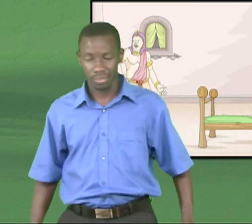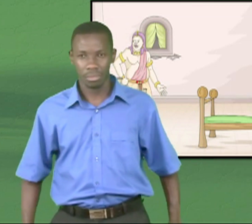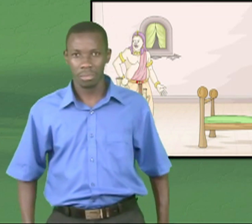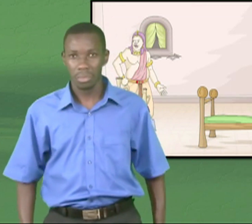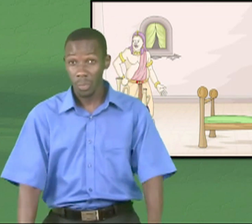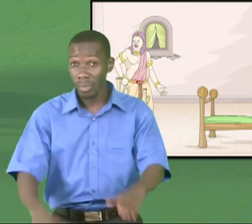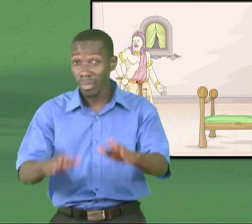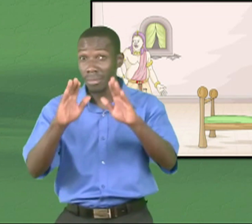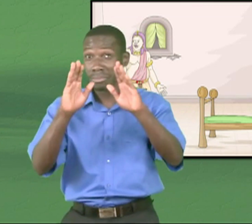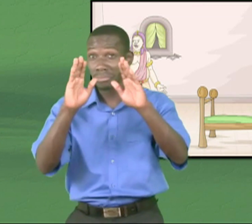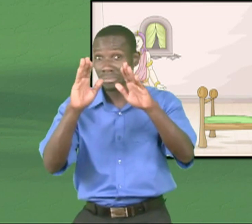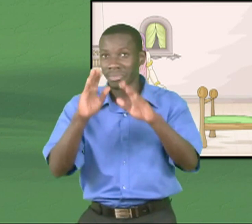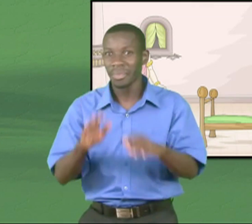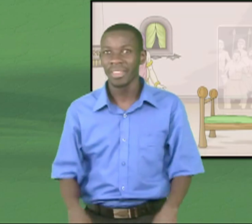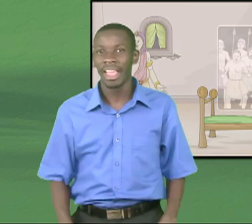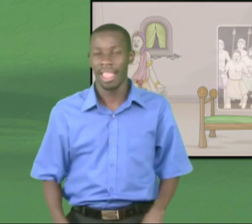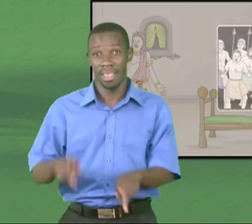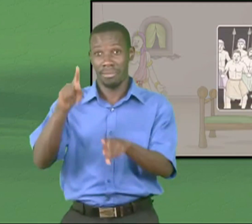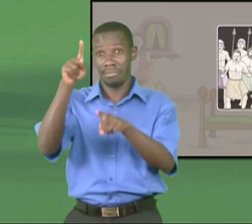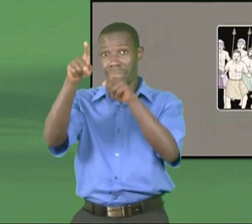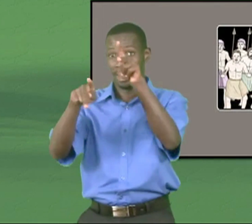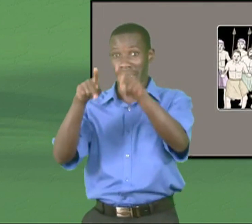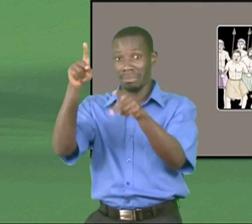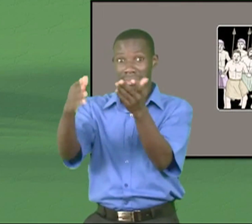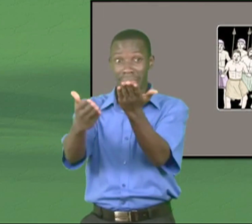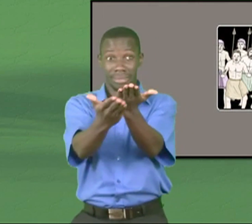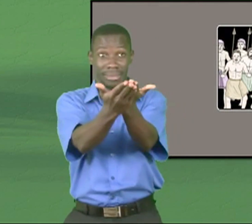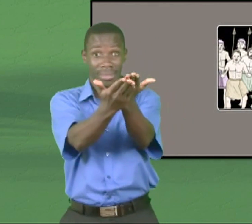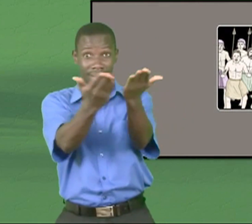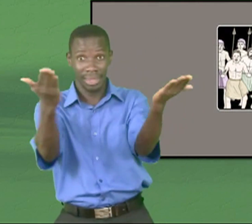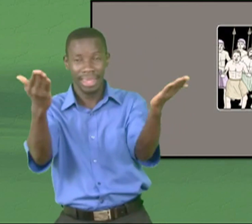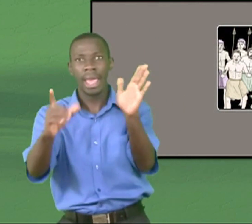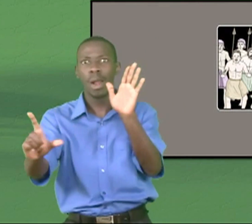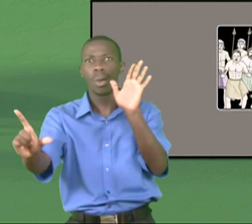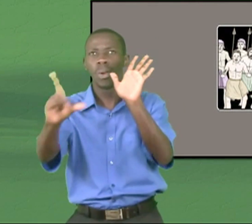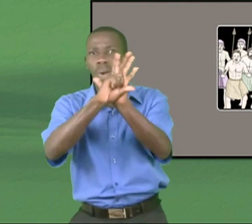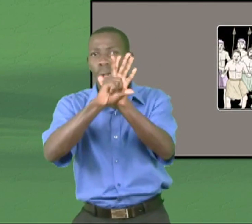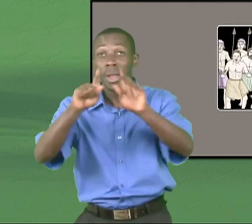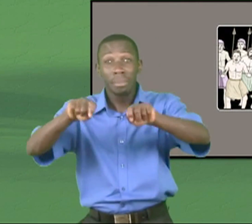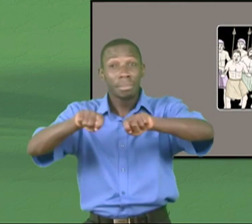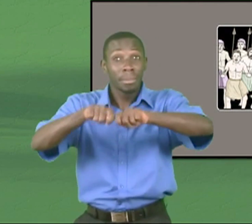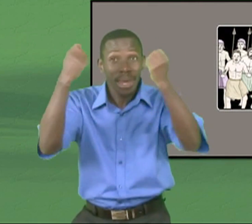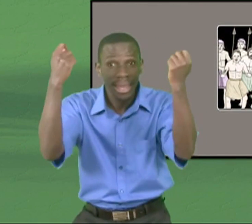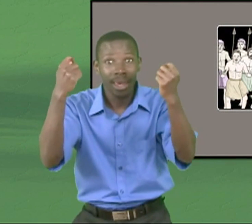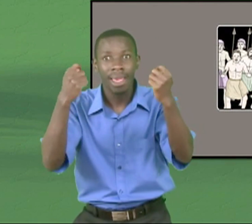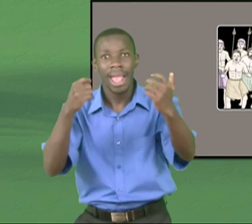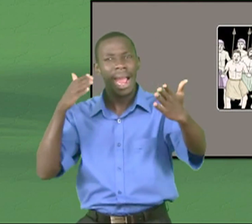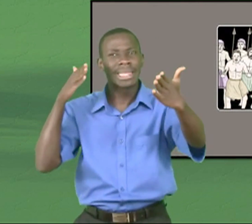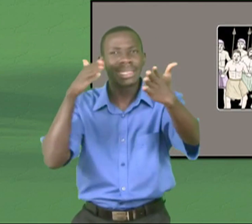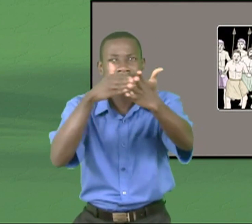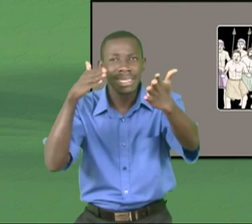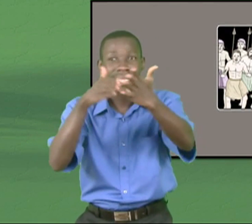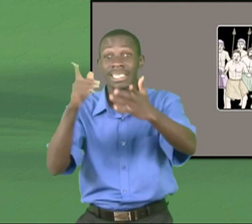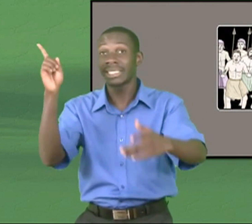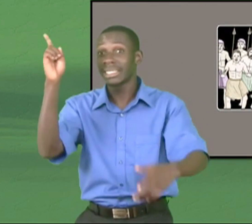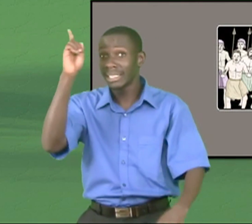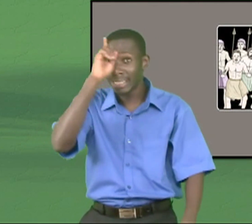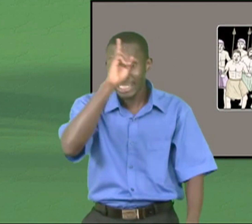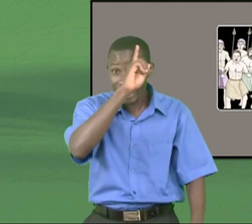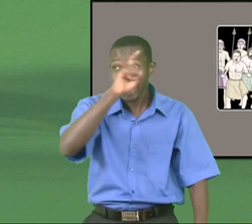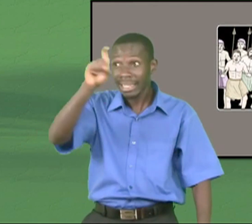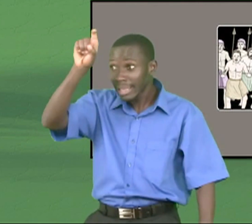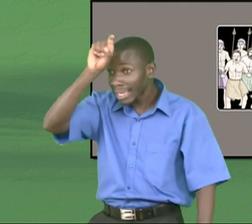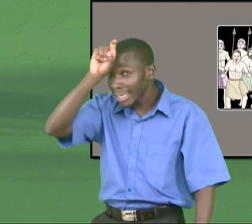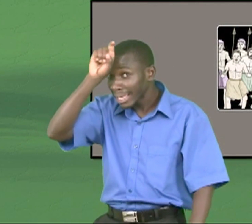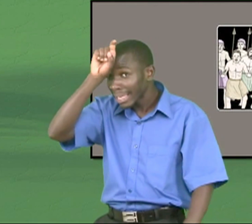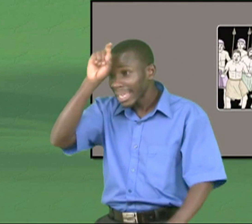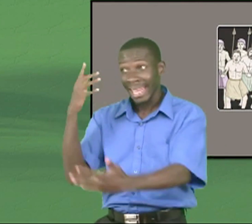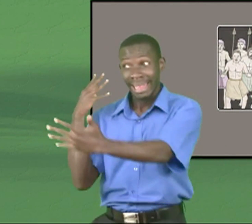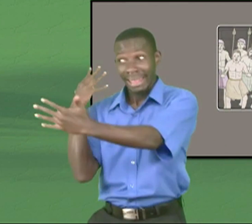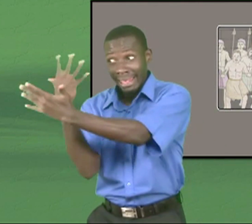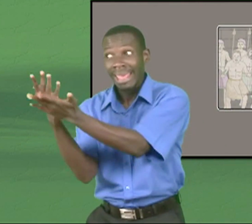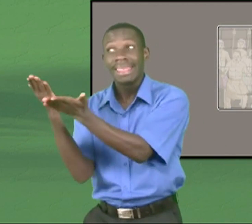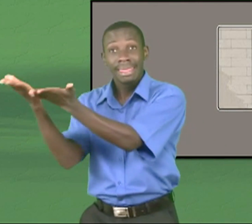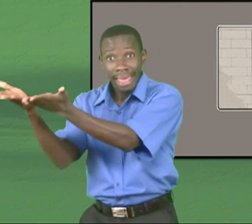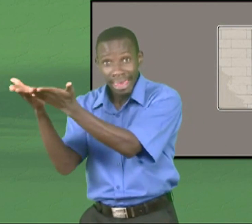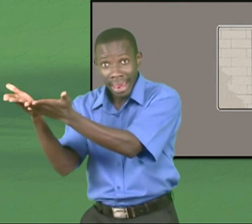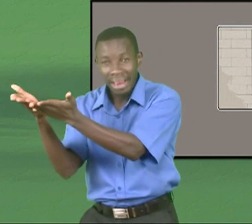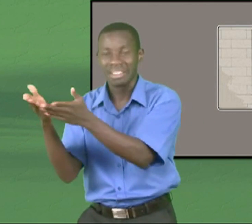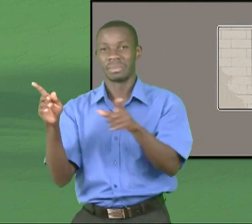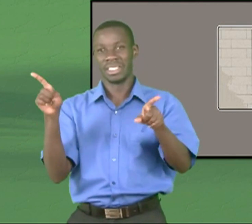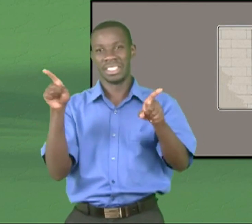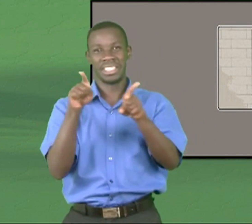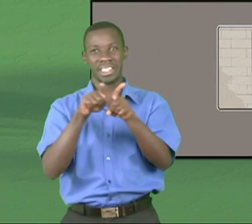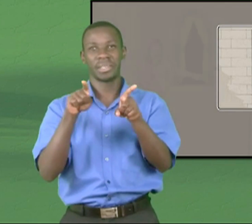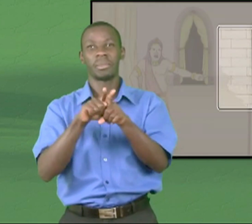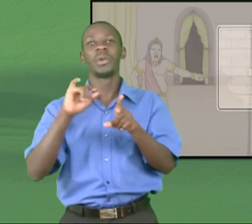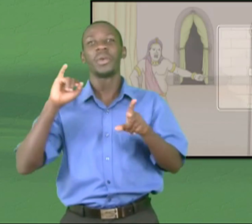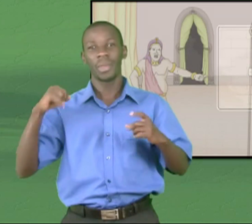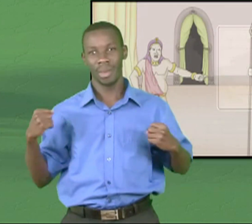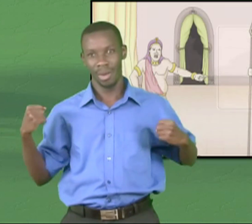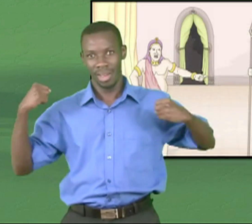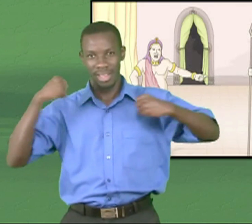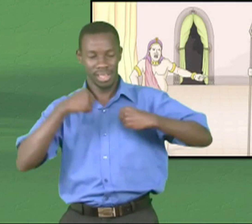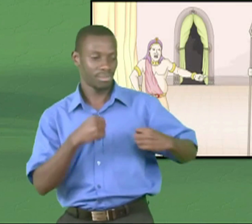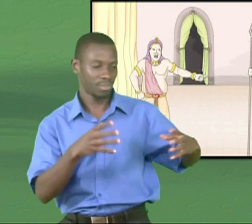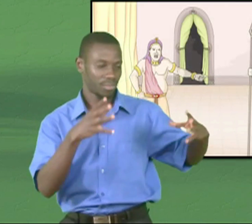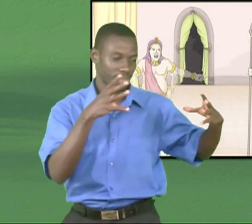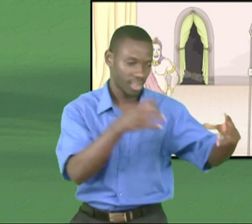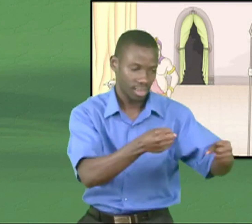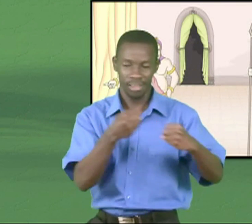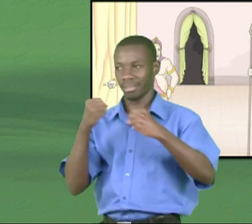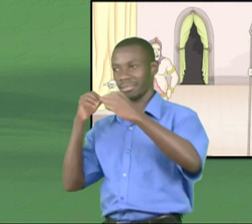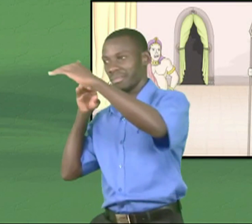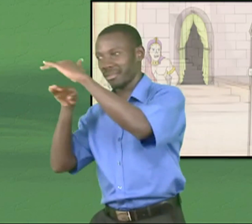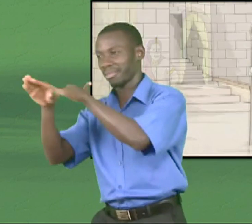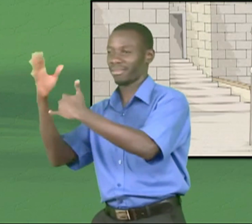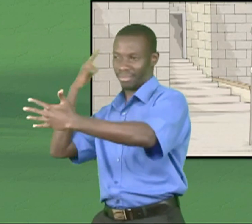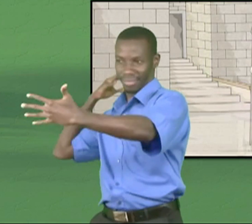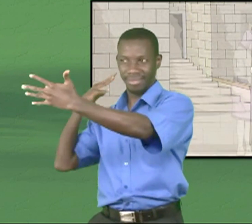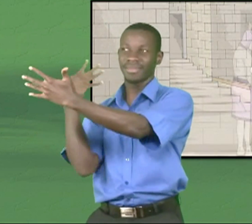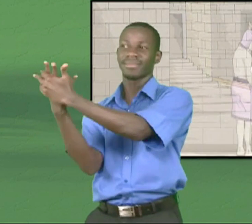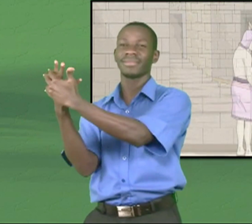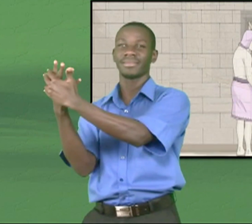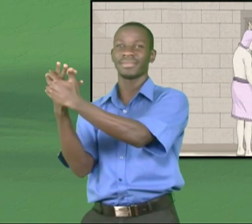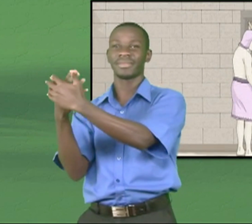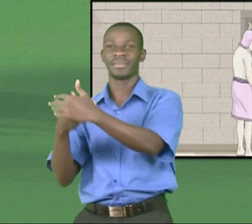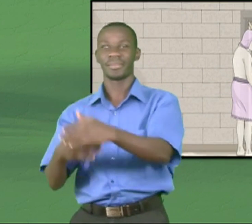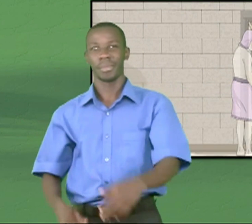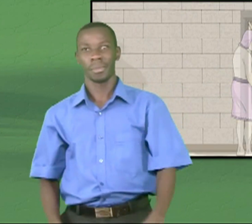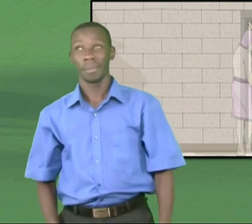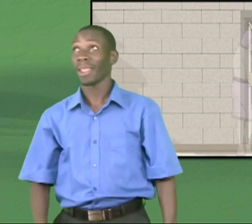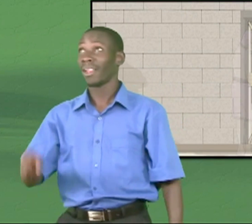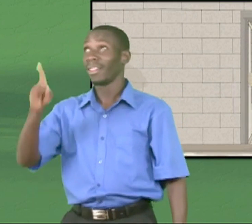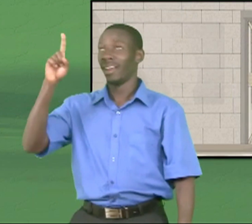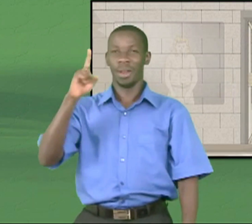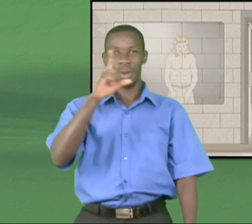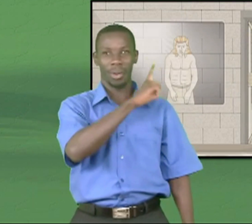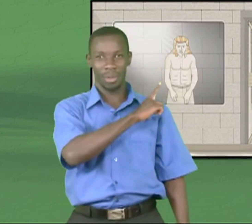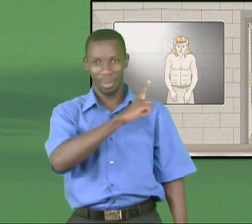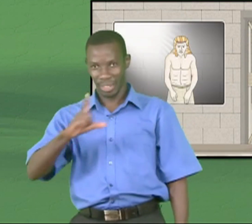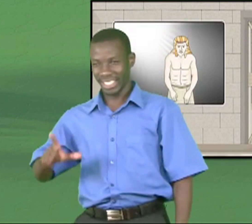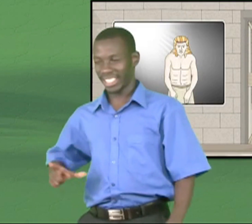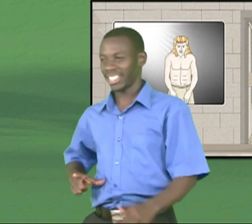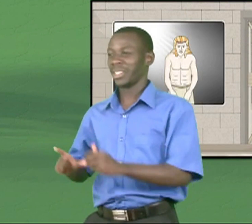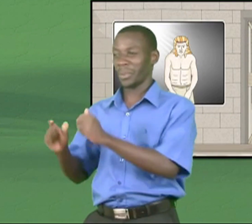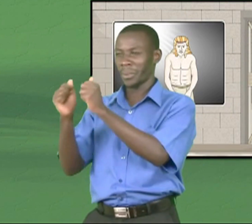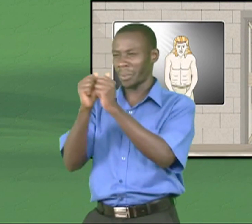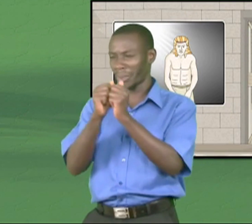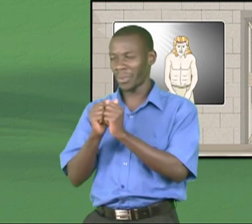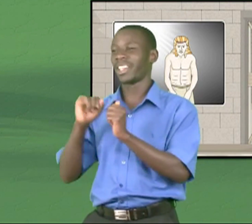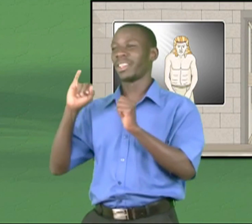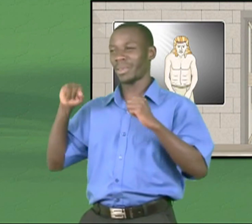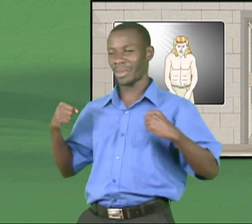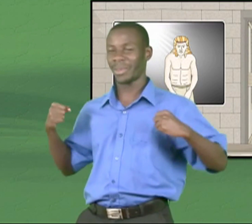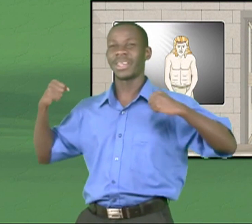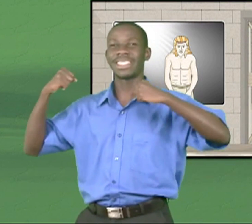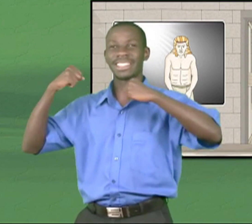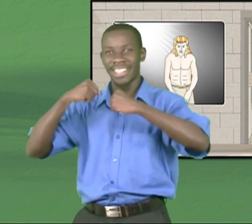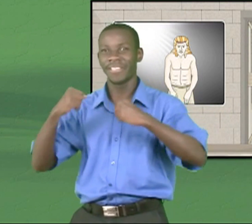So Joseph’s master took him and had him thrown into the prison where the king’s prisoners were confined.